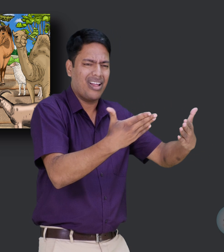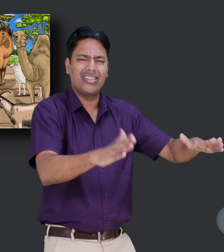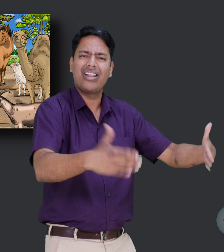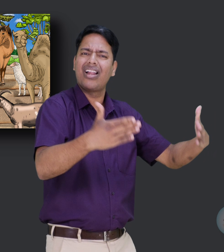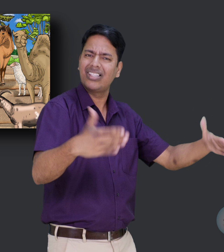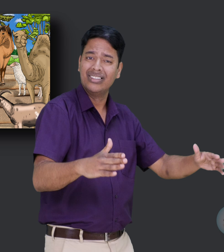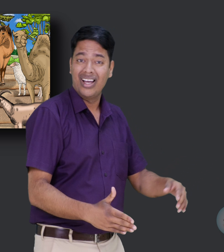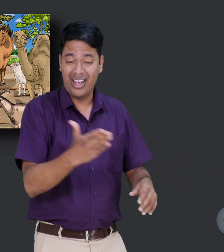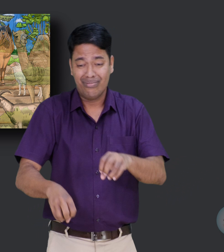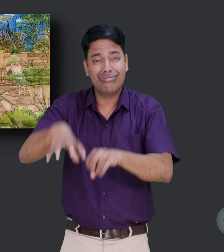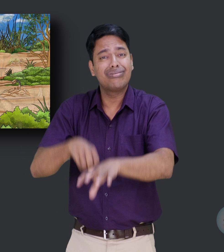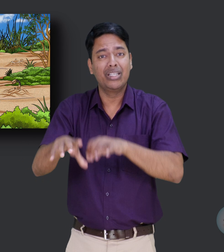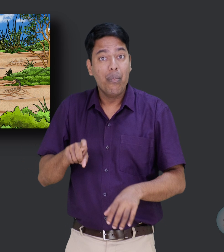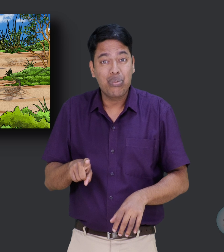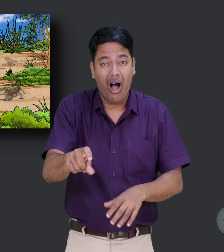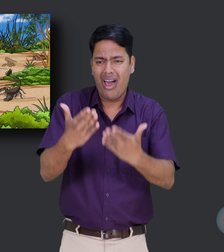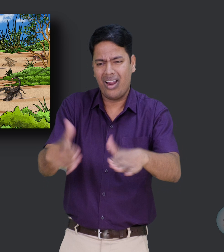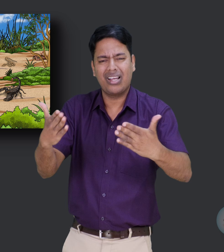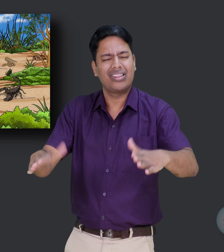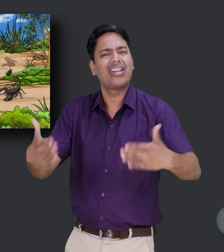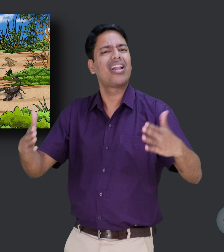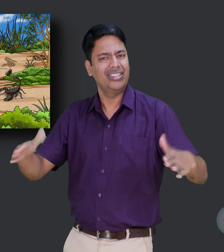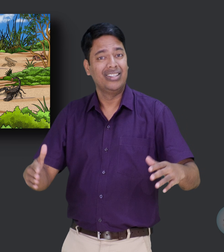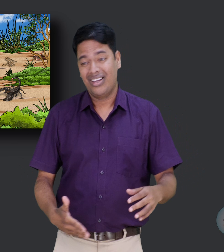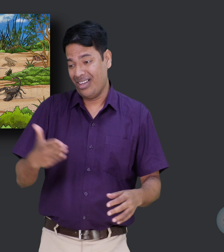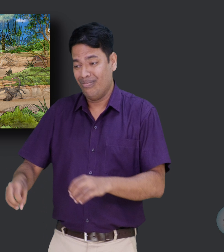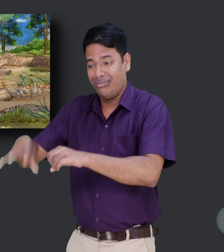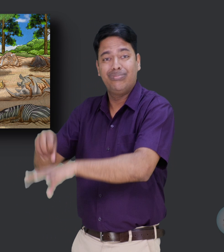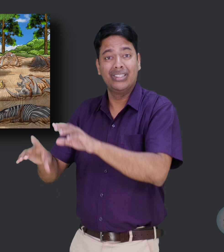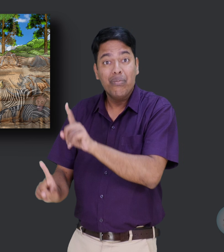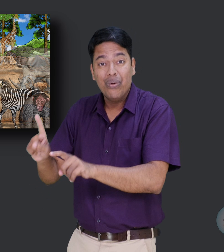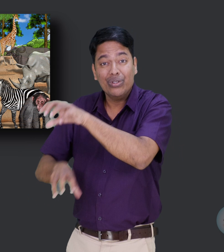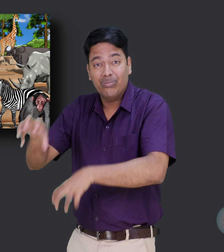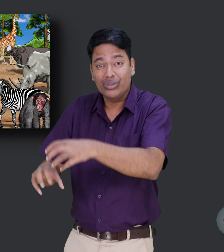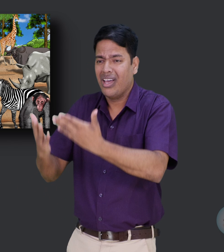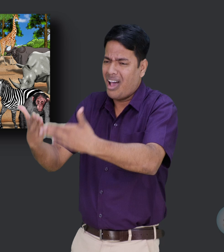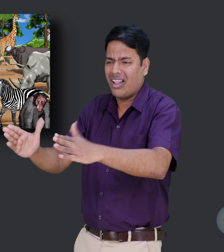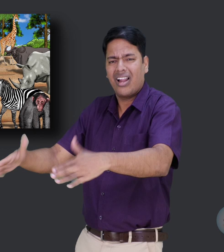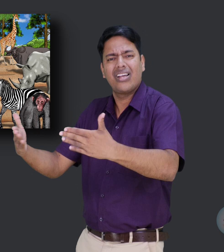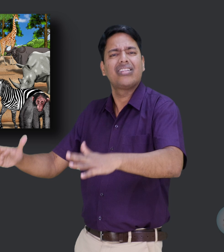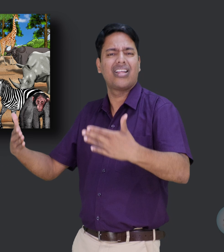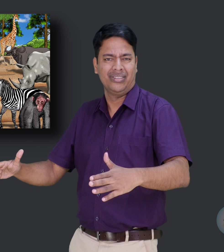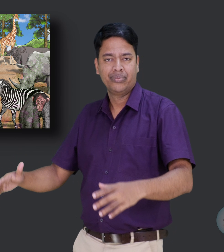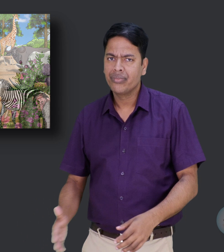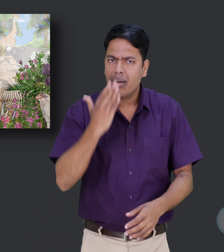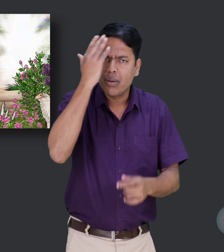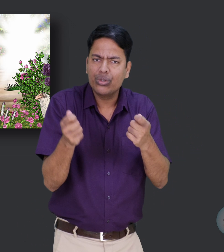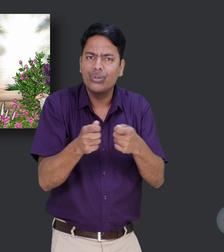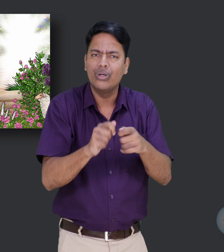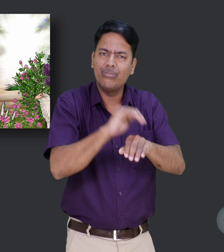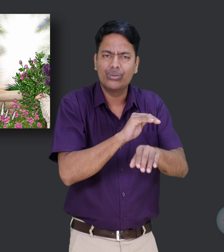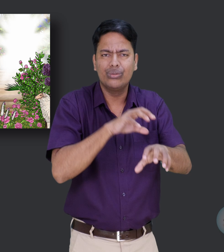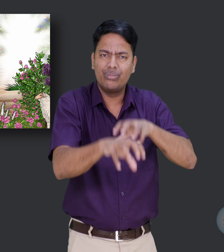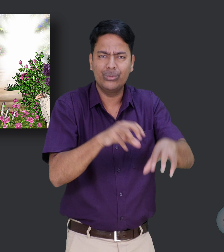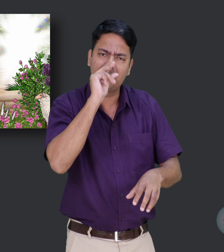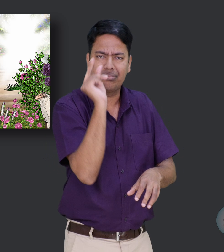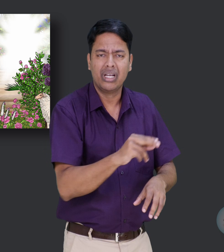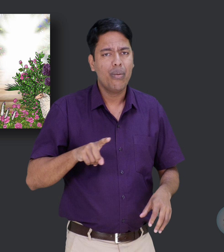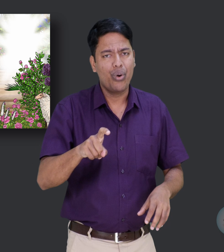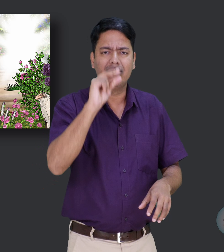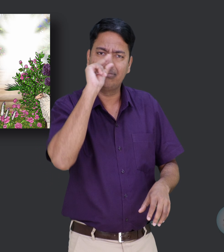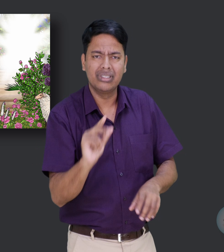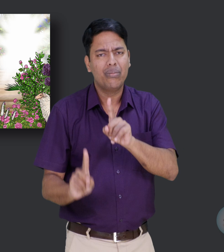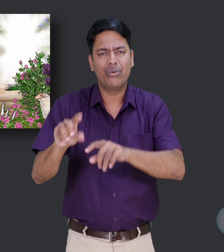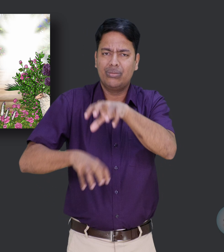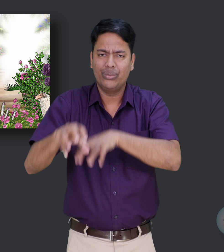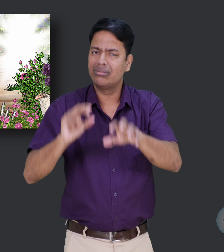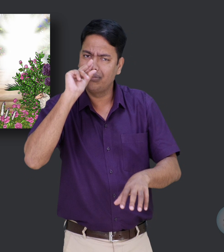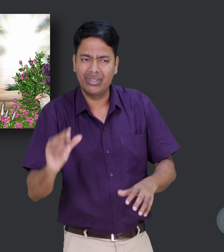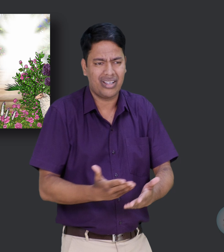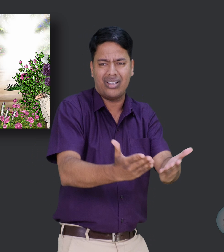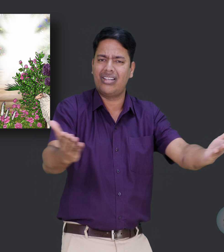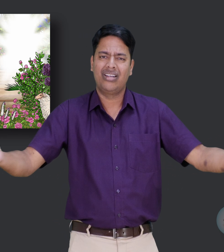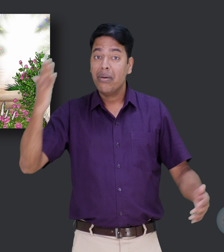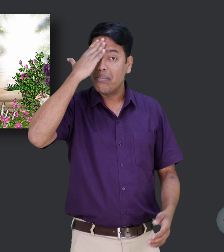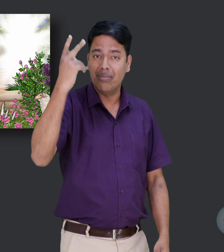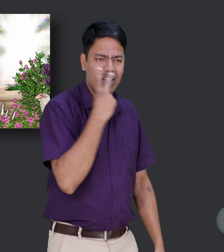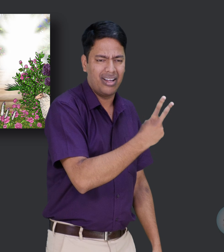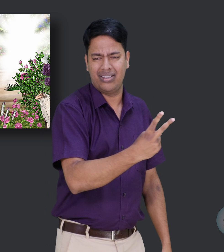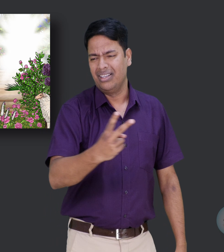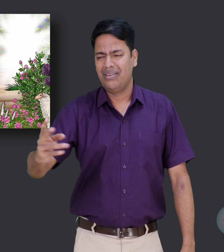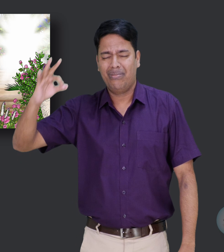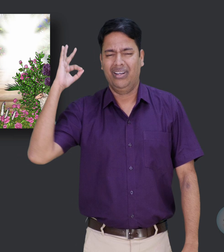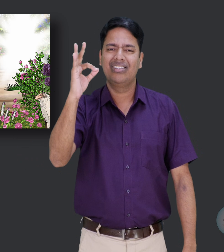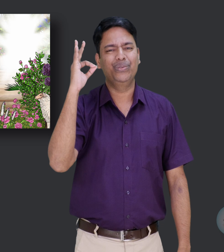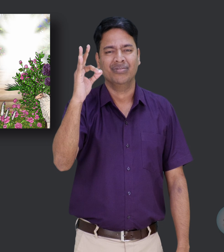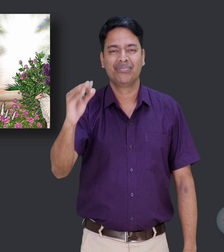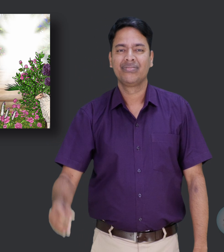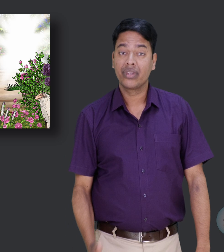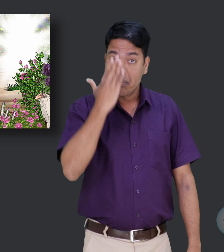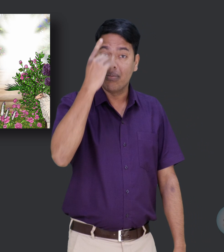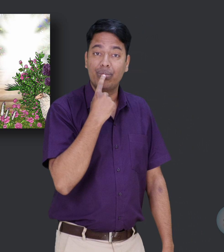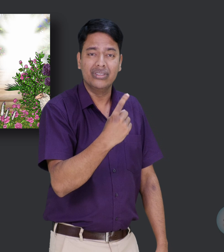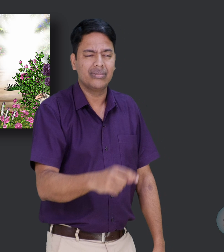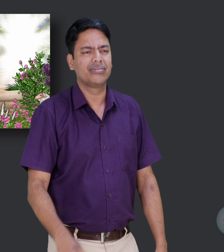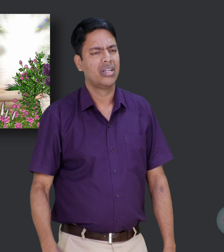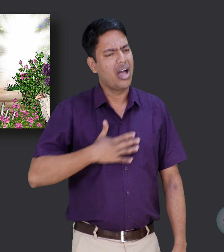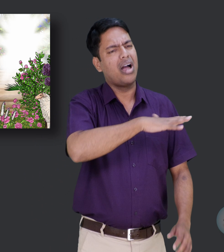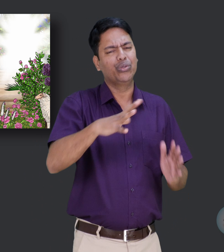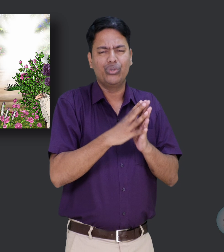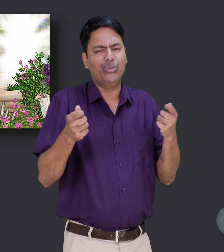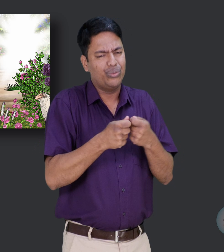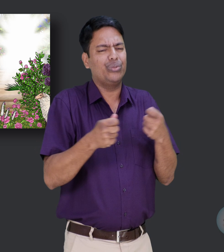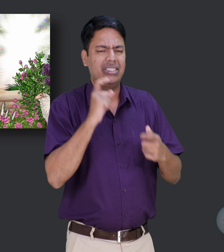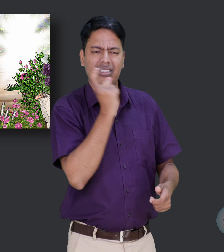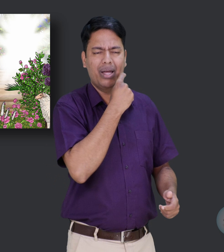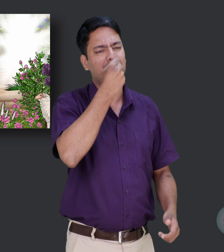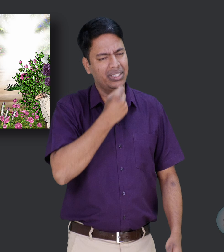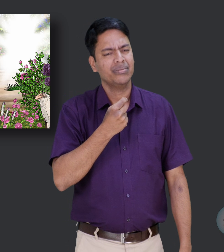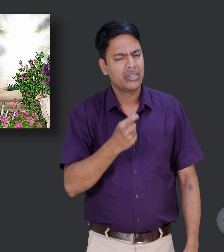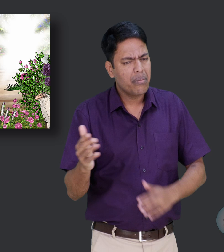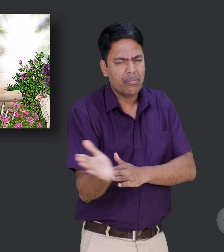God made the beasts of the earth according to their kinds, the livestock according to their kinds, and everything that crawls upon the earth according to its kind. And God saw that it was good.